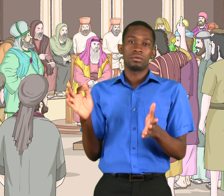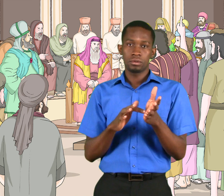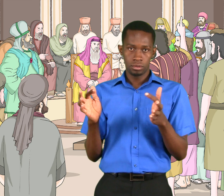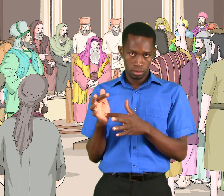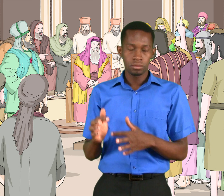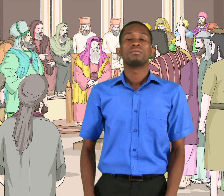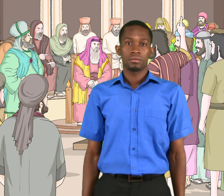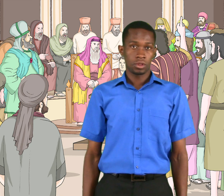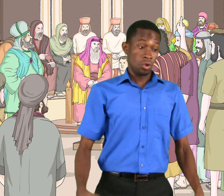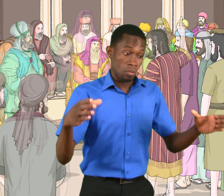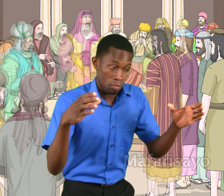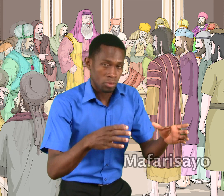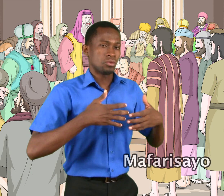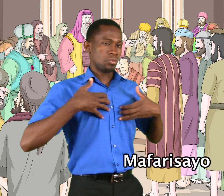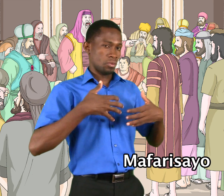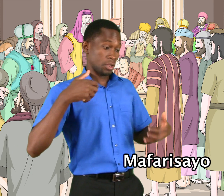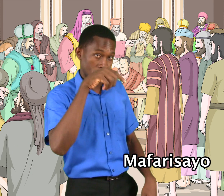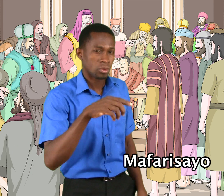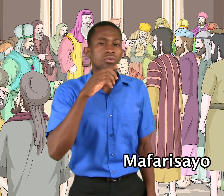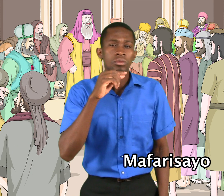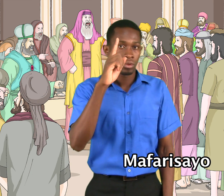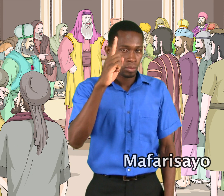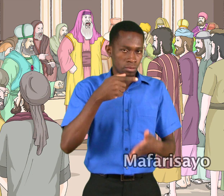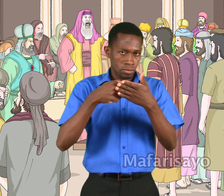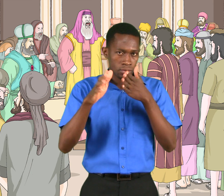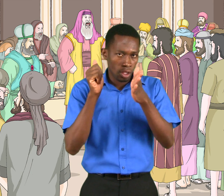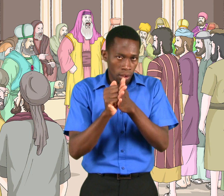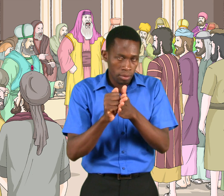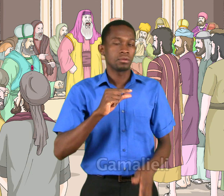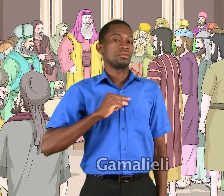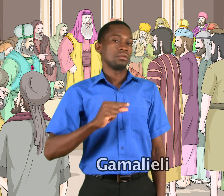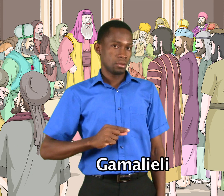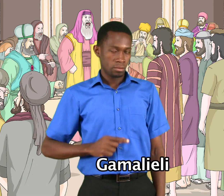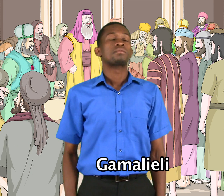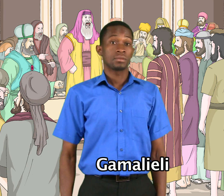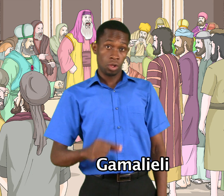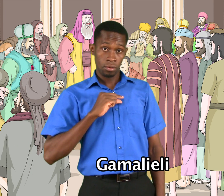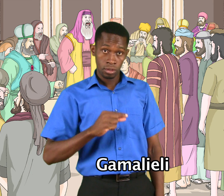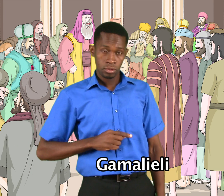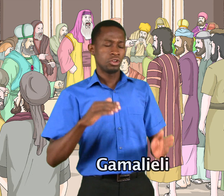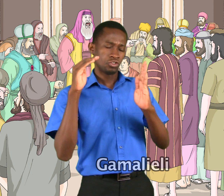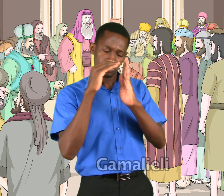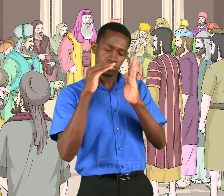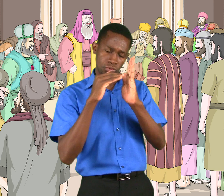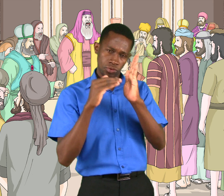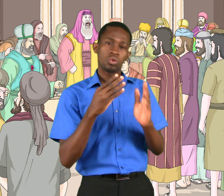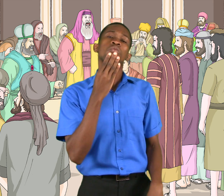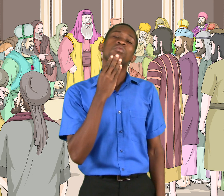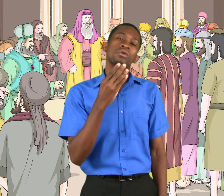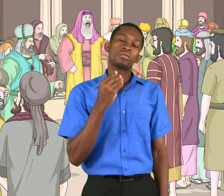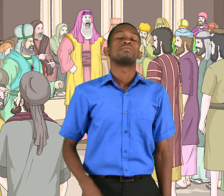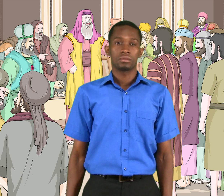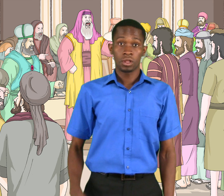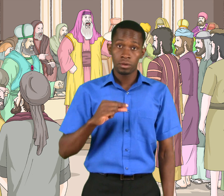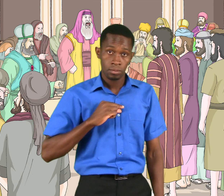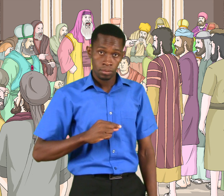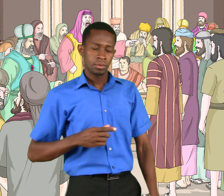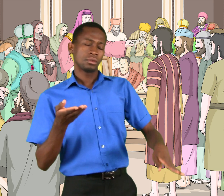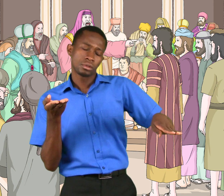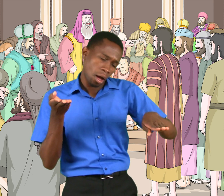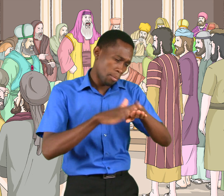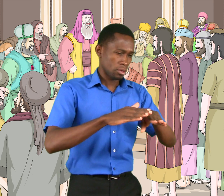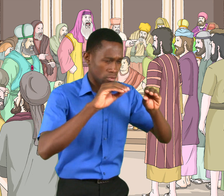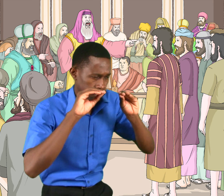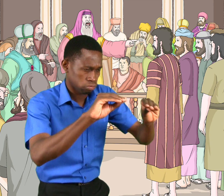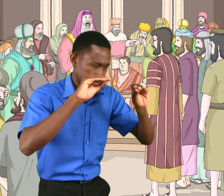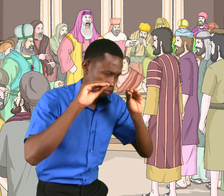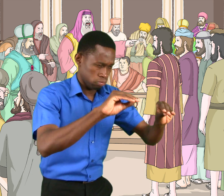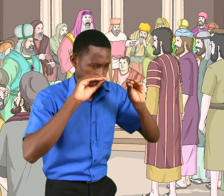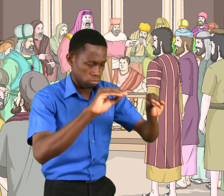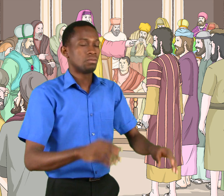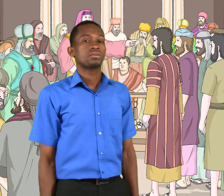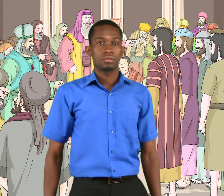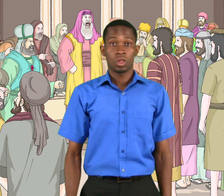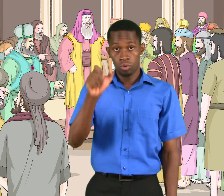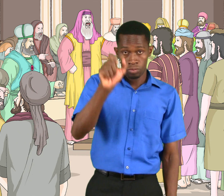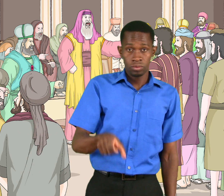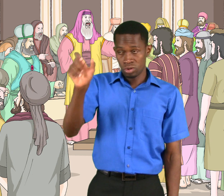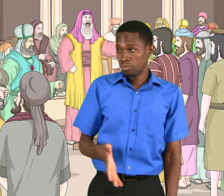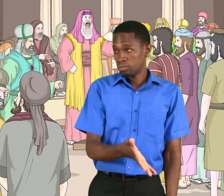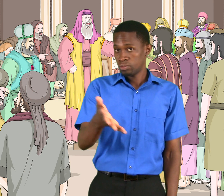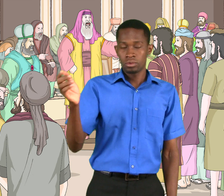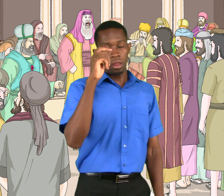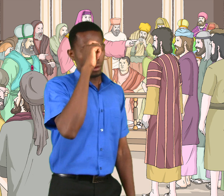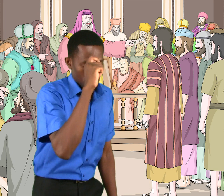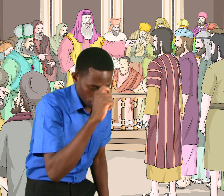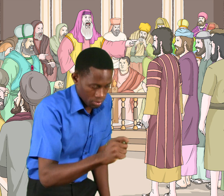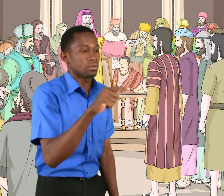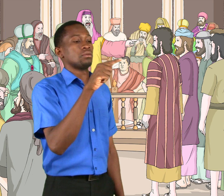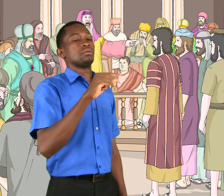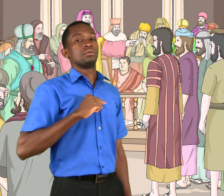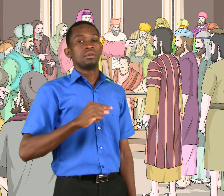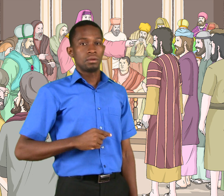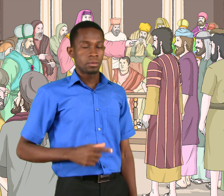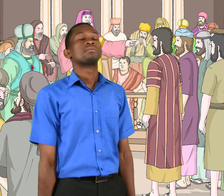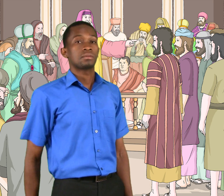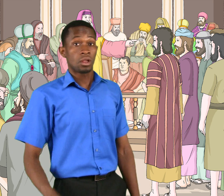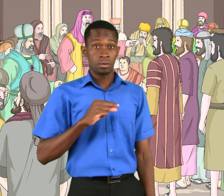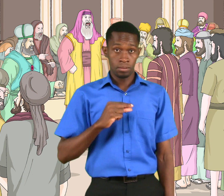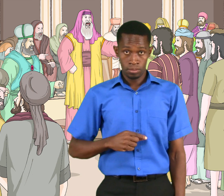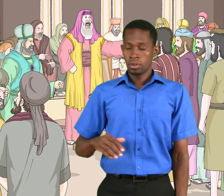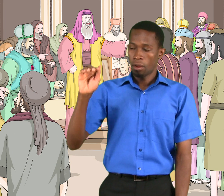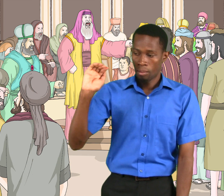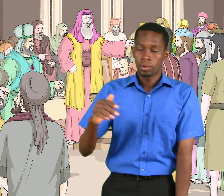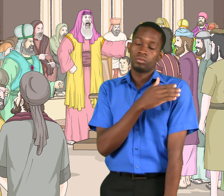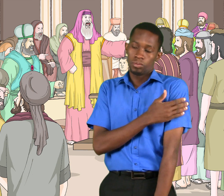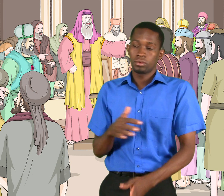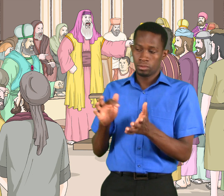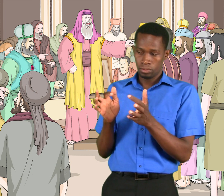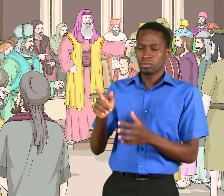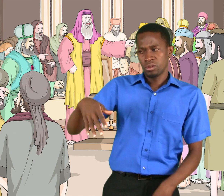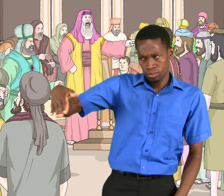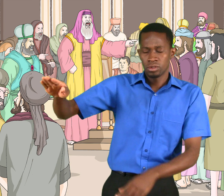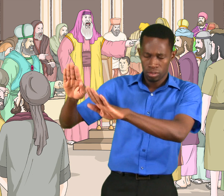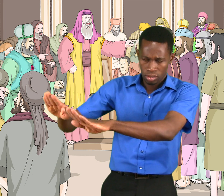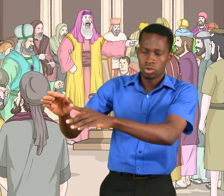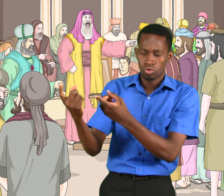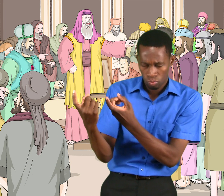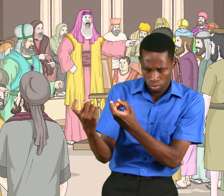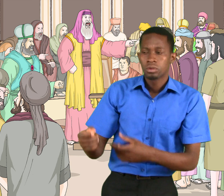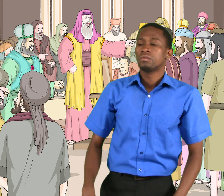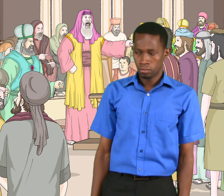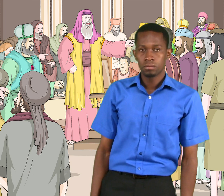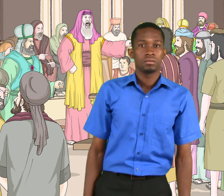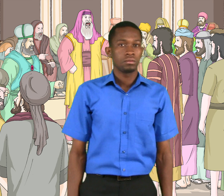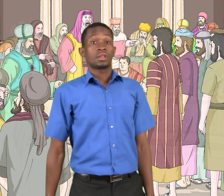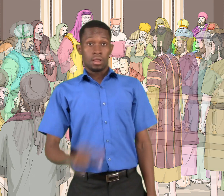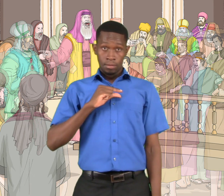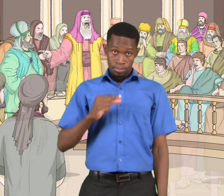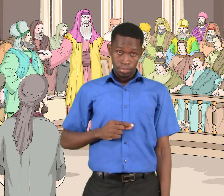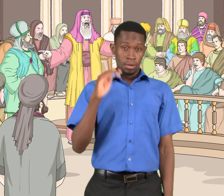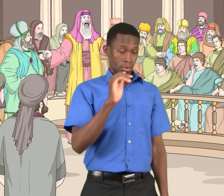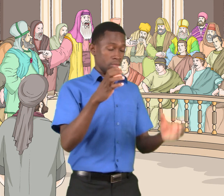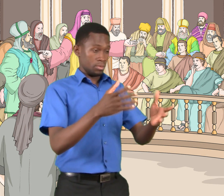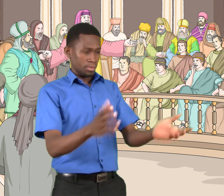But a Pharisee named Gamaliel, a teacher of the law who was honored by all the people, stood up in the Sanhedrin and ordered that the men be put outside for a short time.